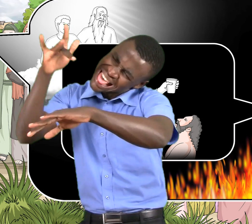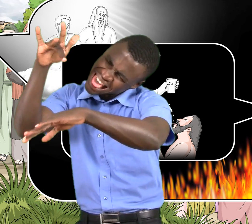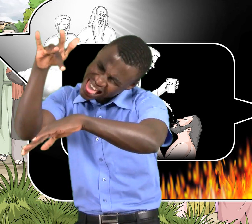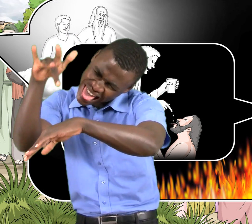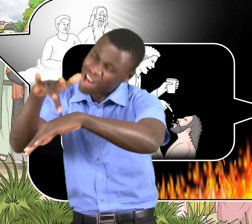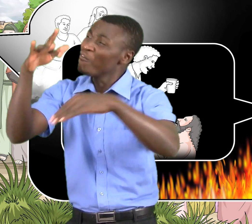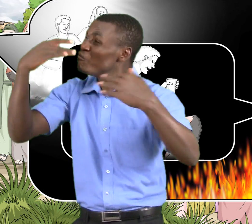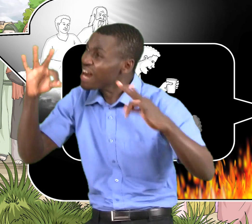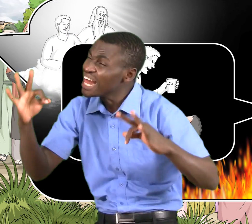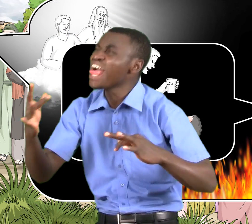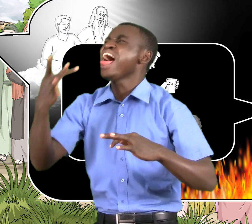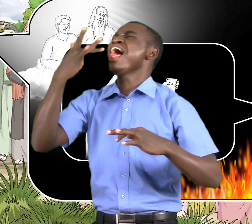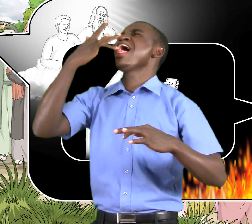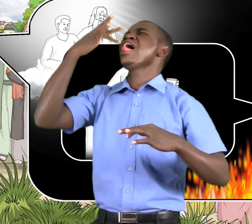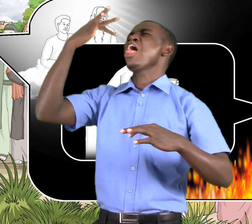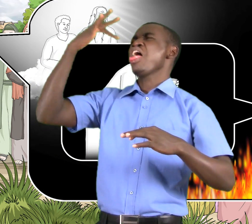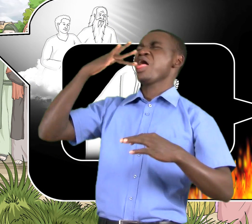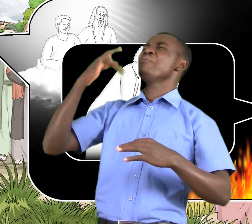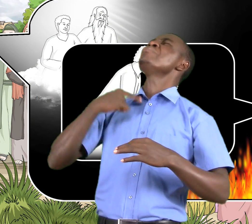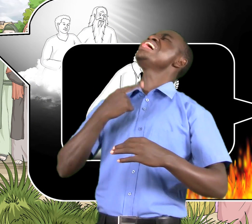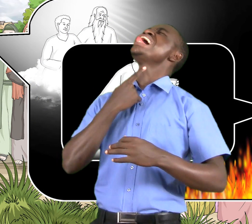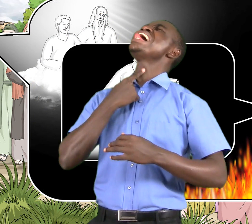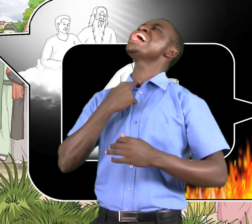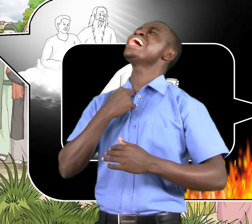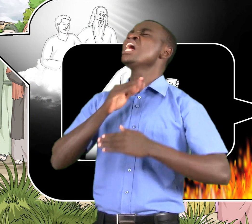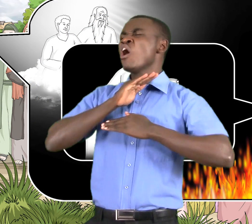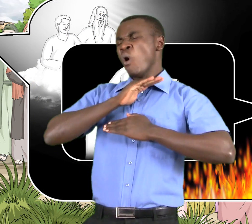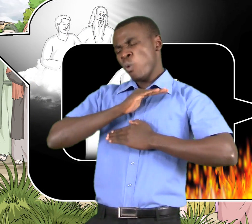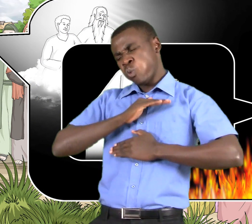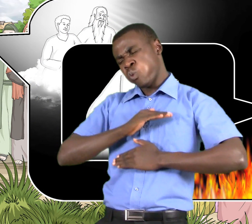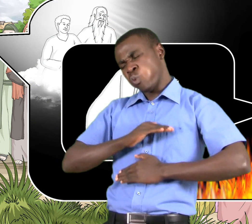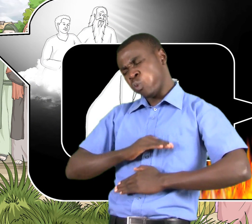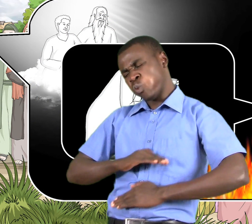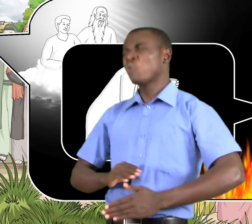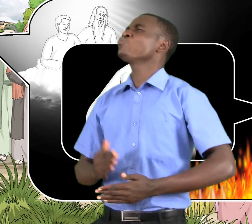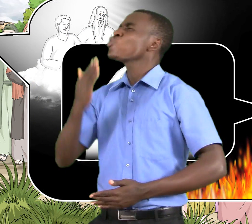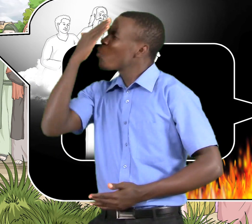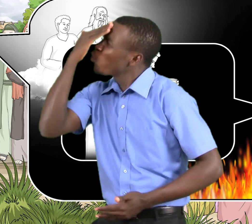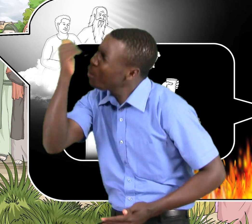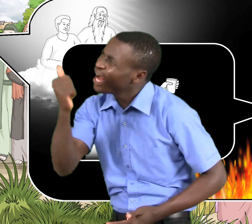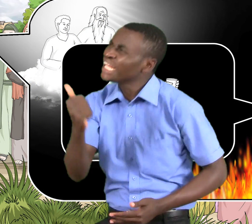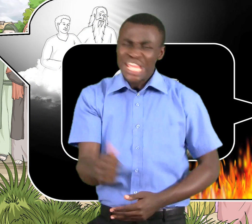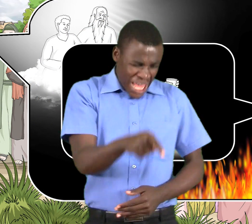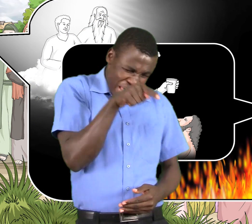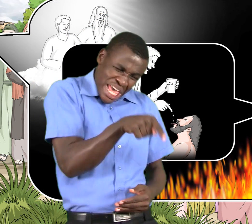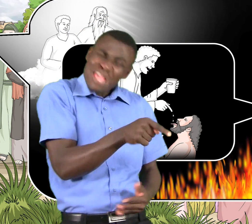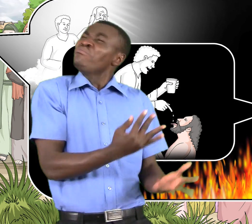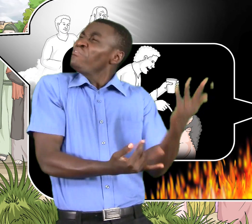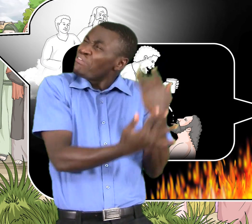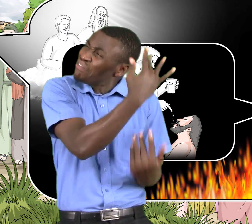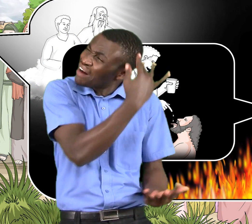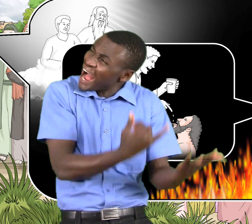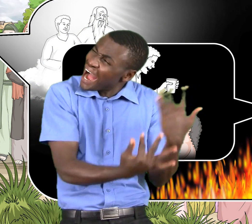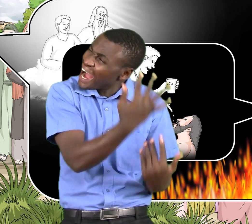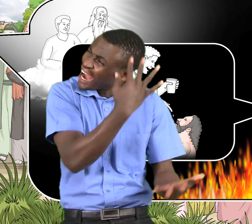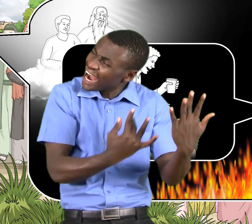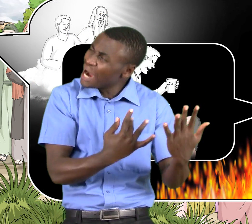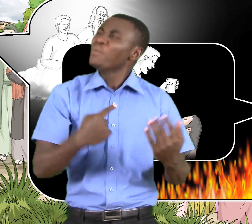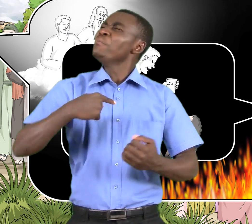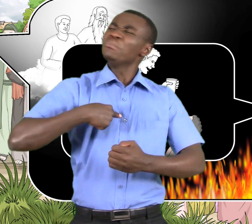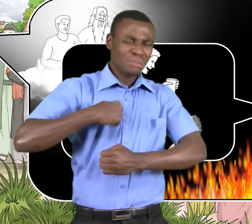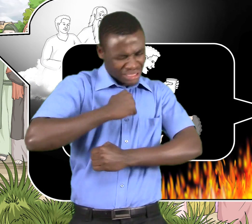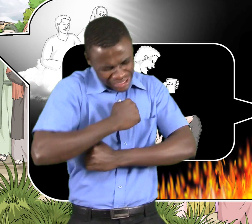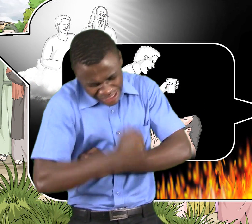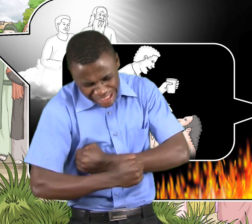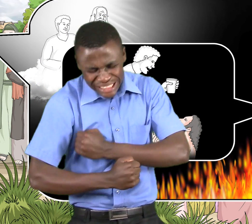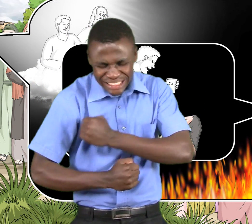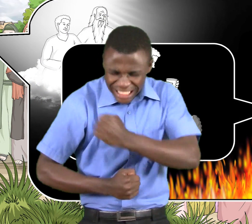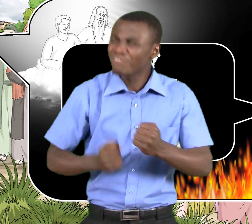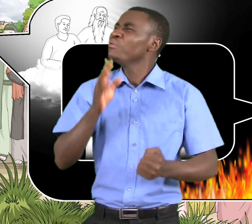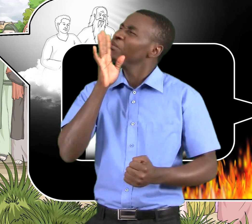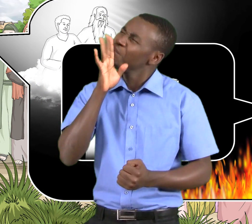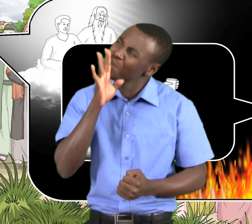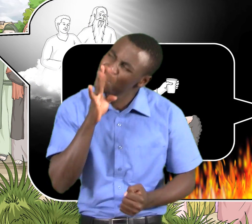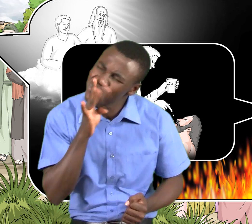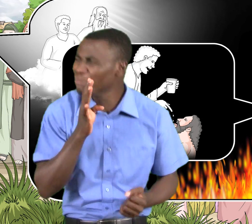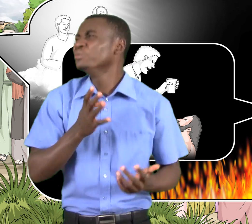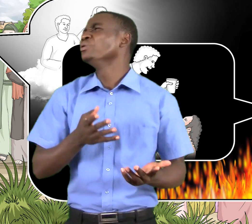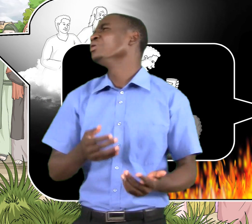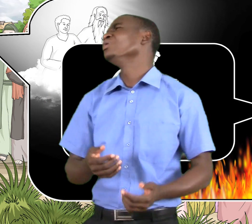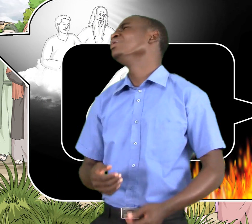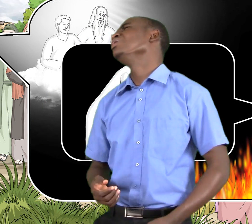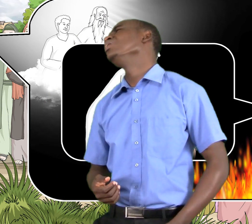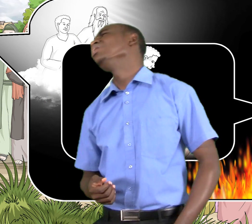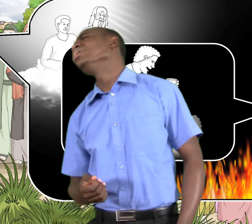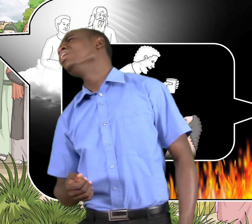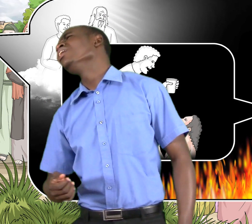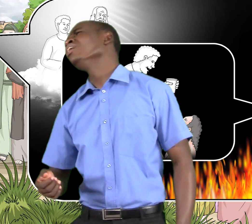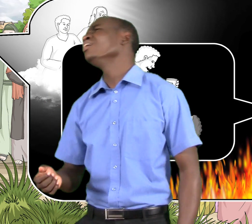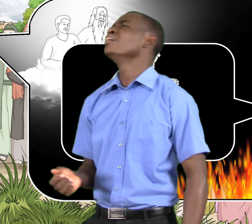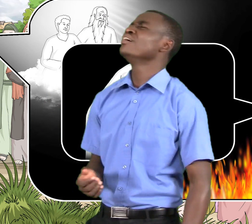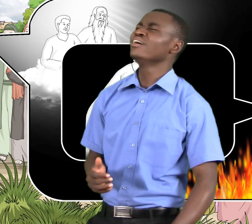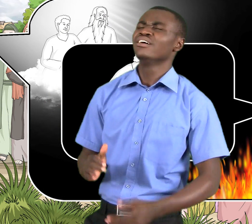For I am in agony in this fire.’